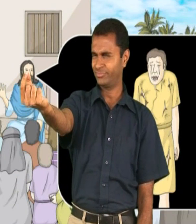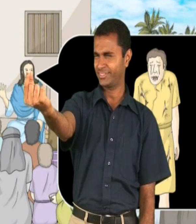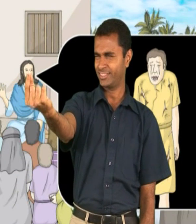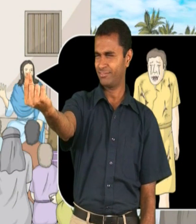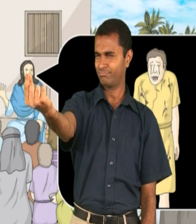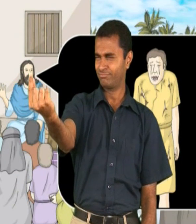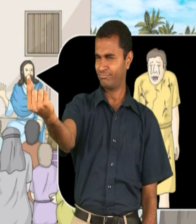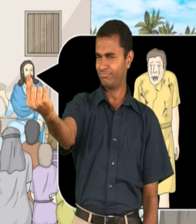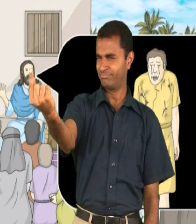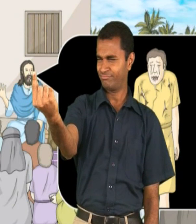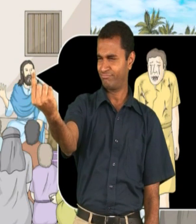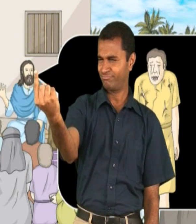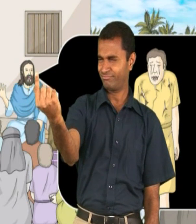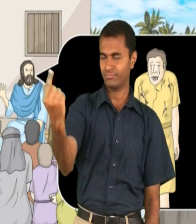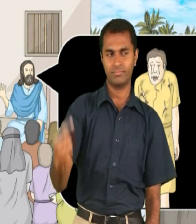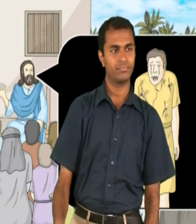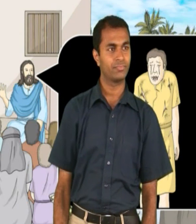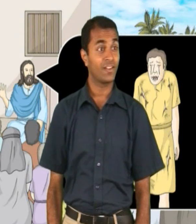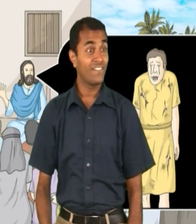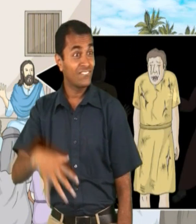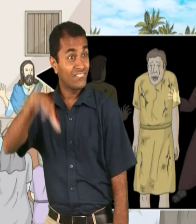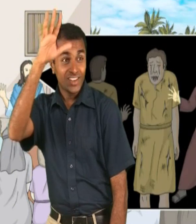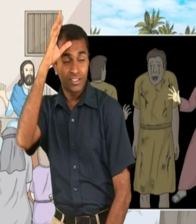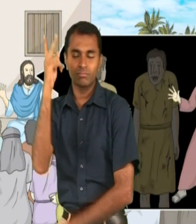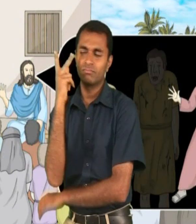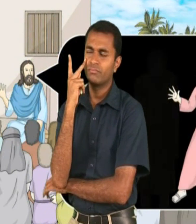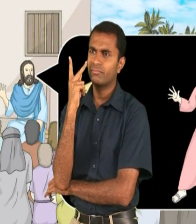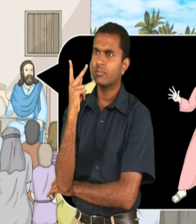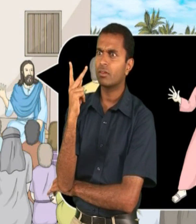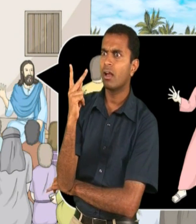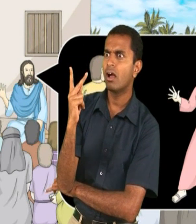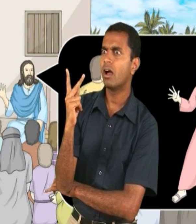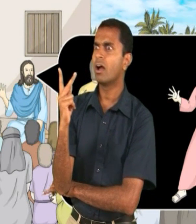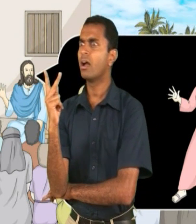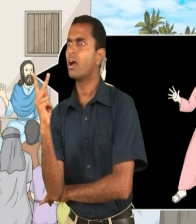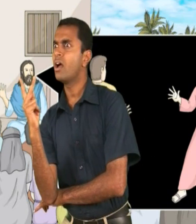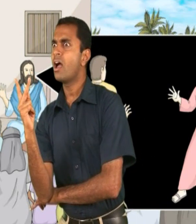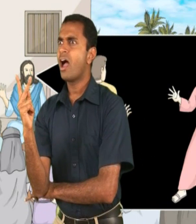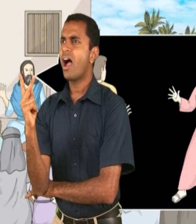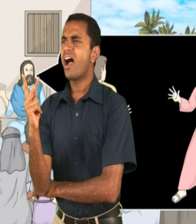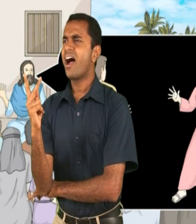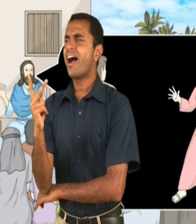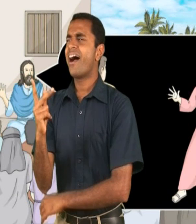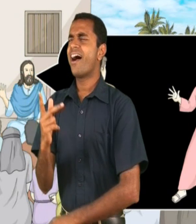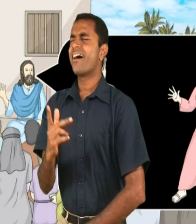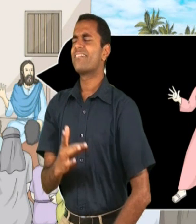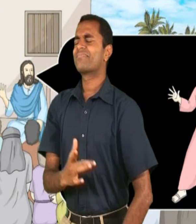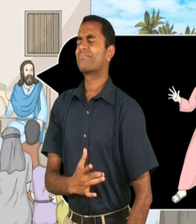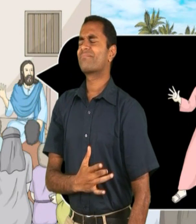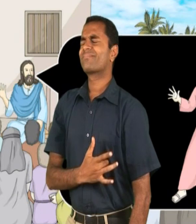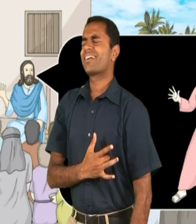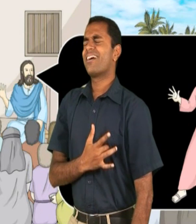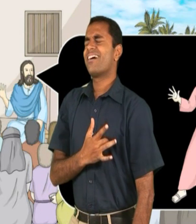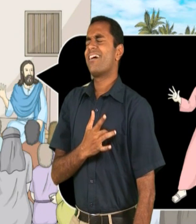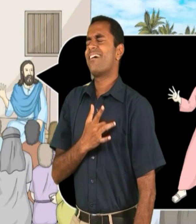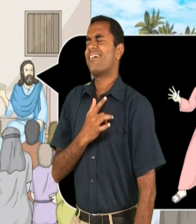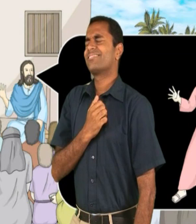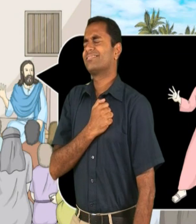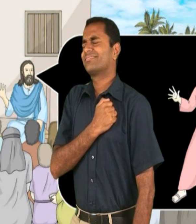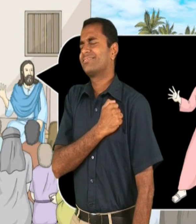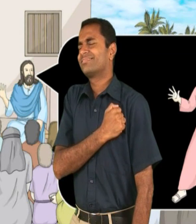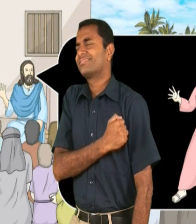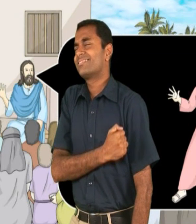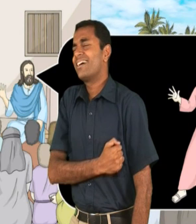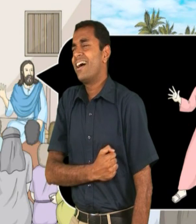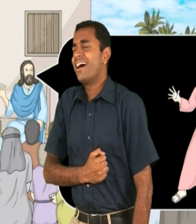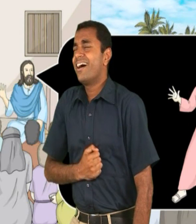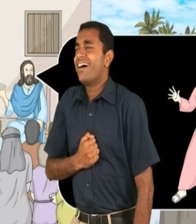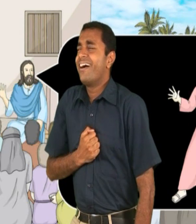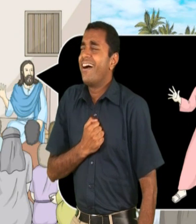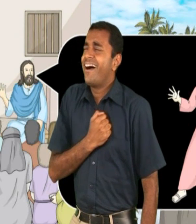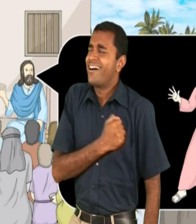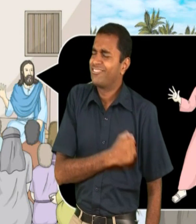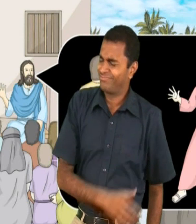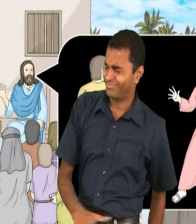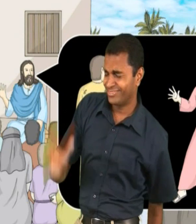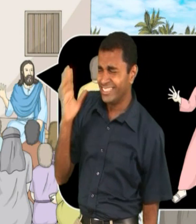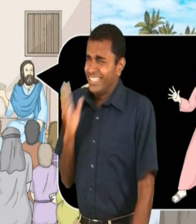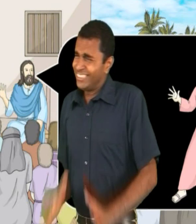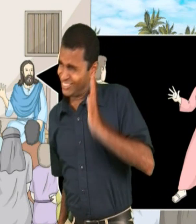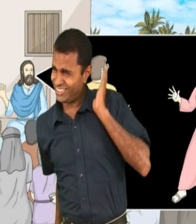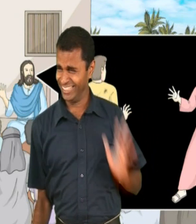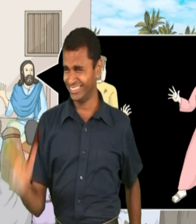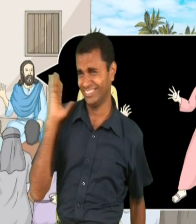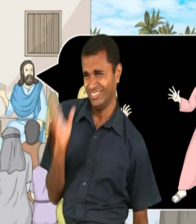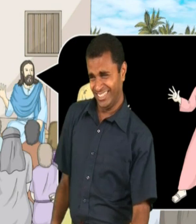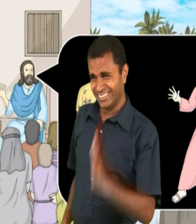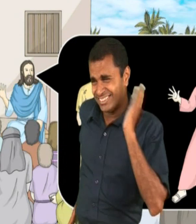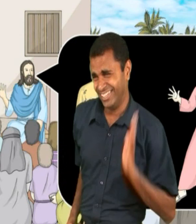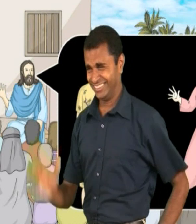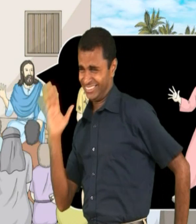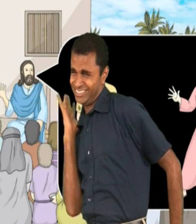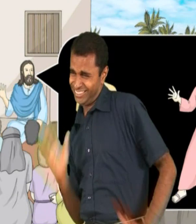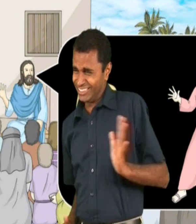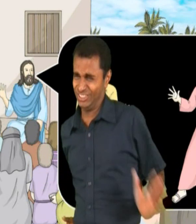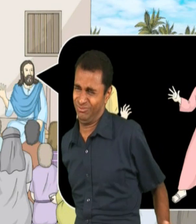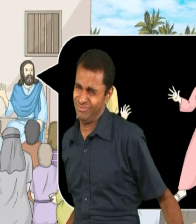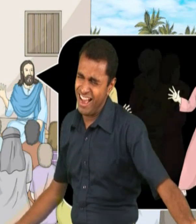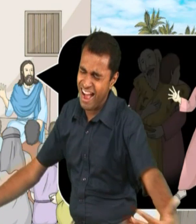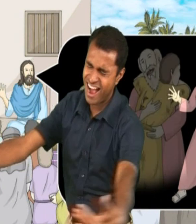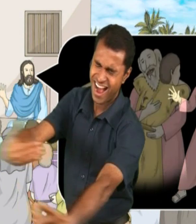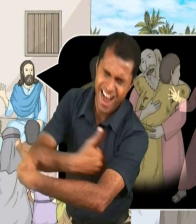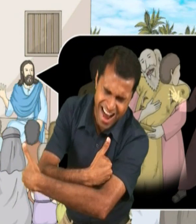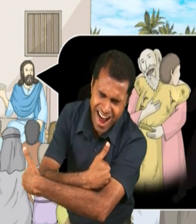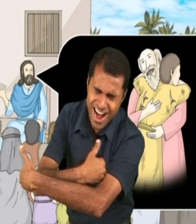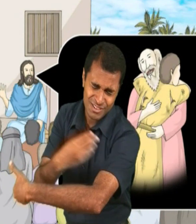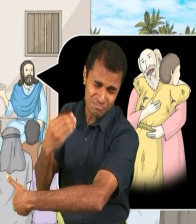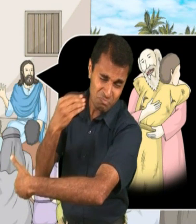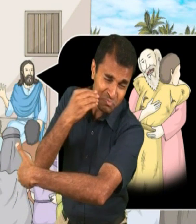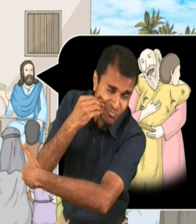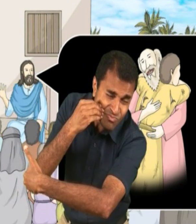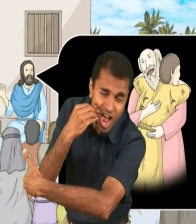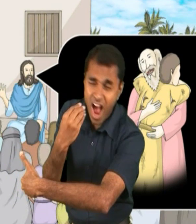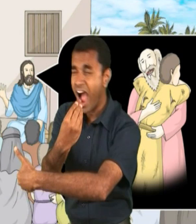But while he was still in the distance, his father saw him and was filled with compassion.